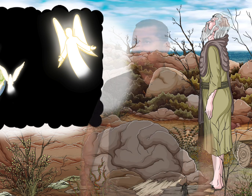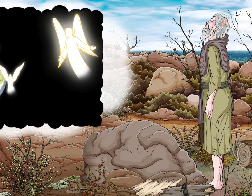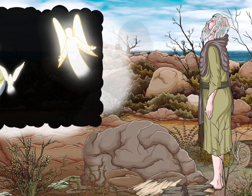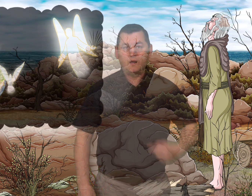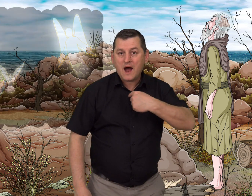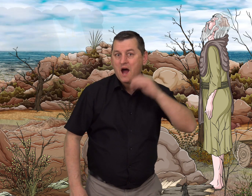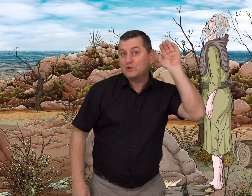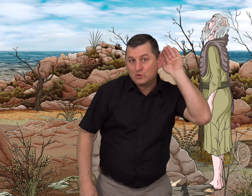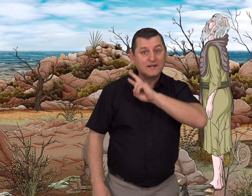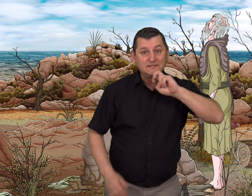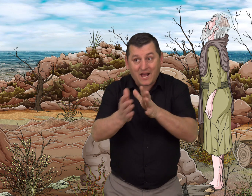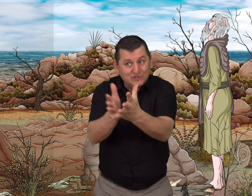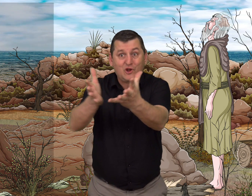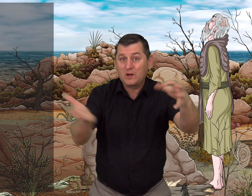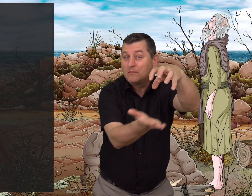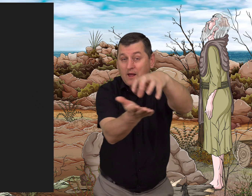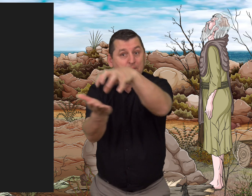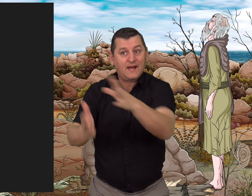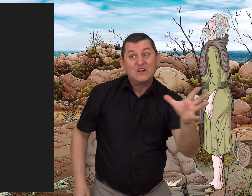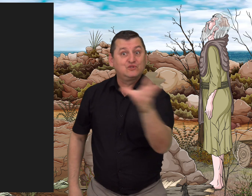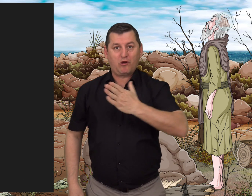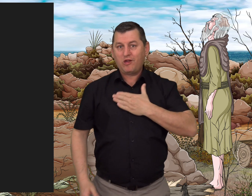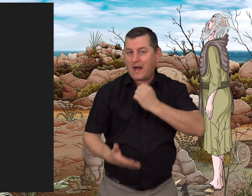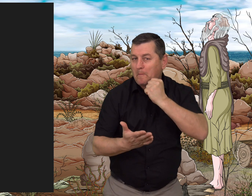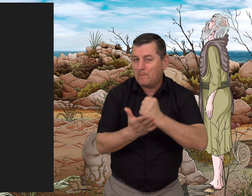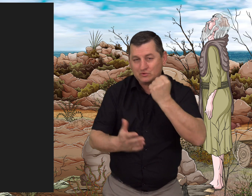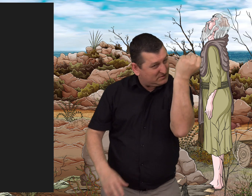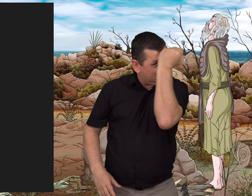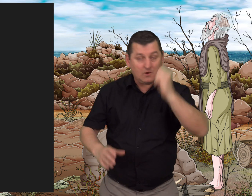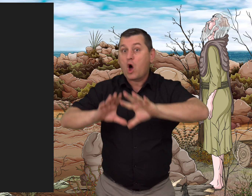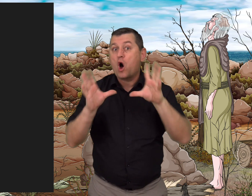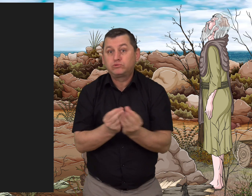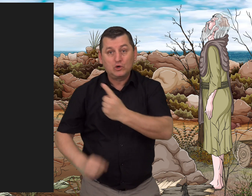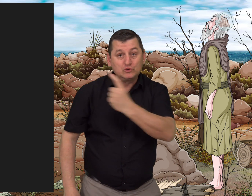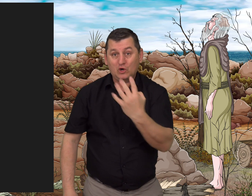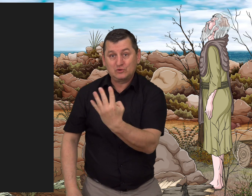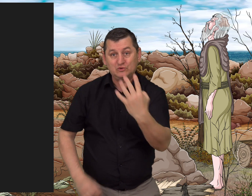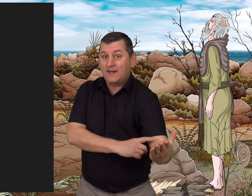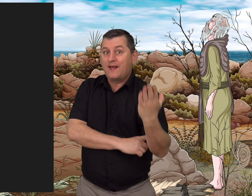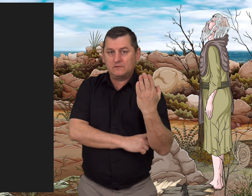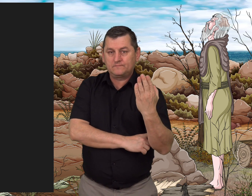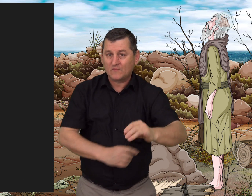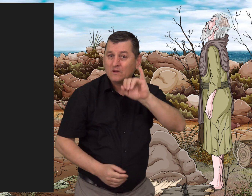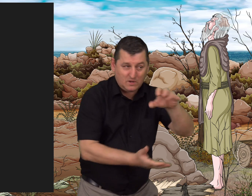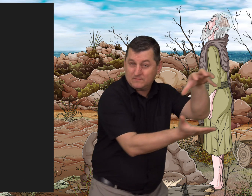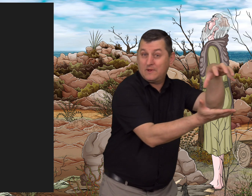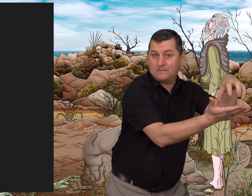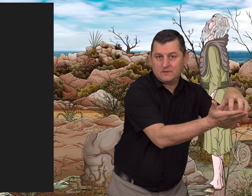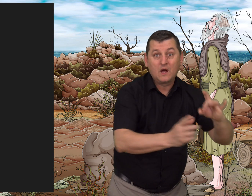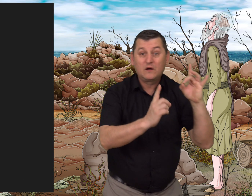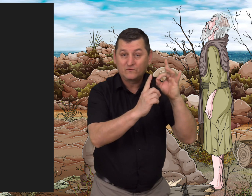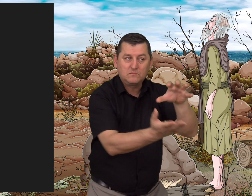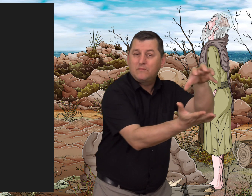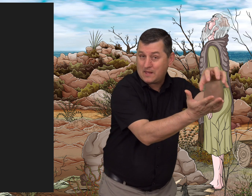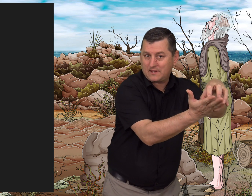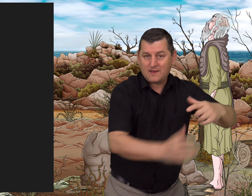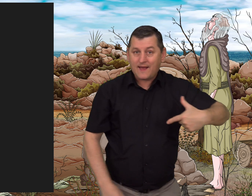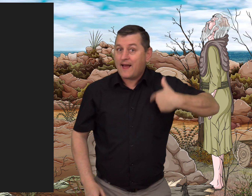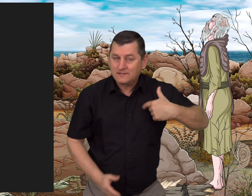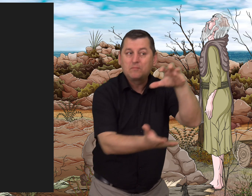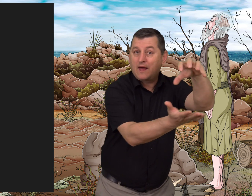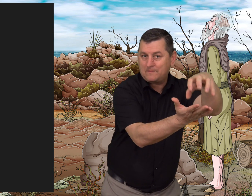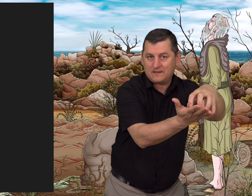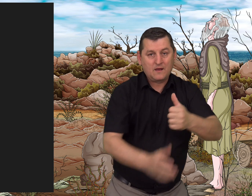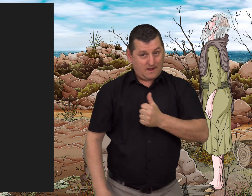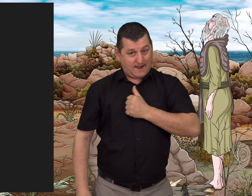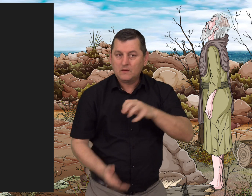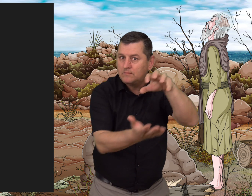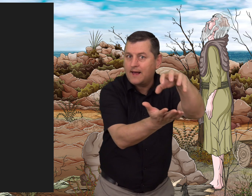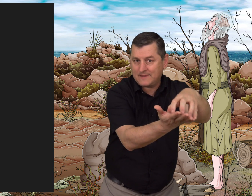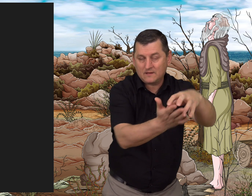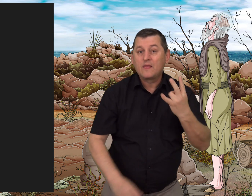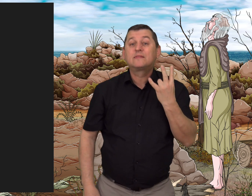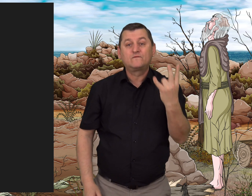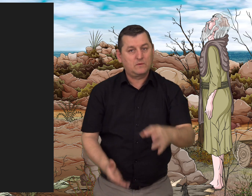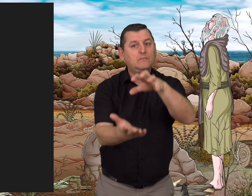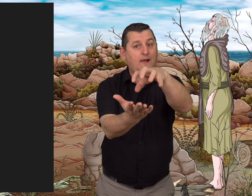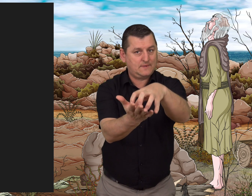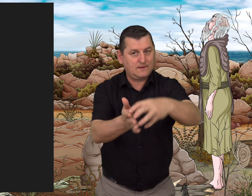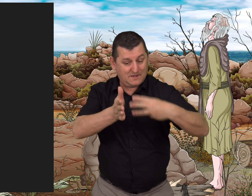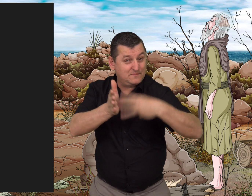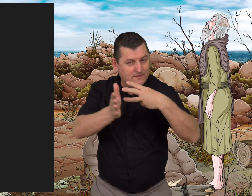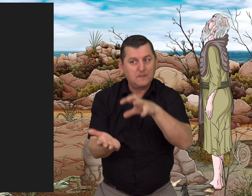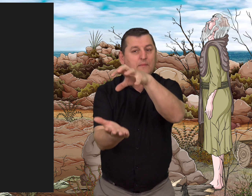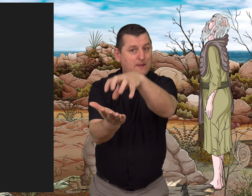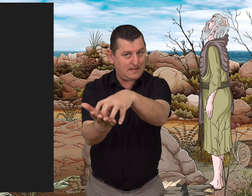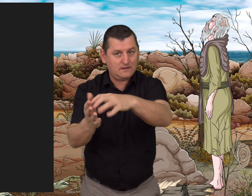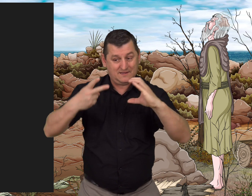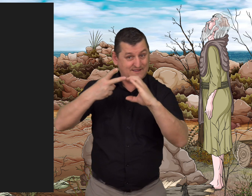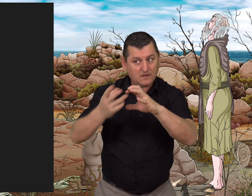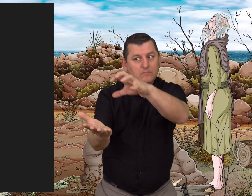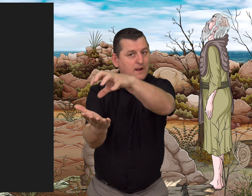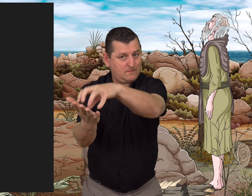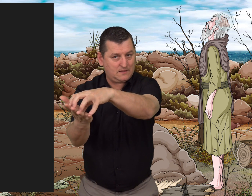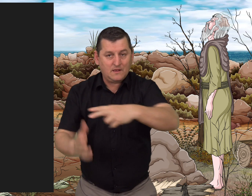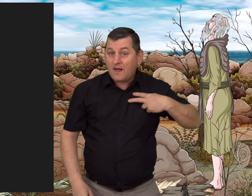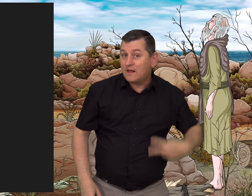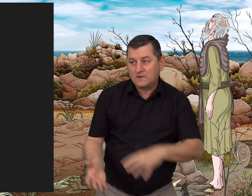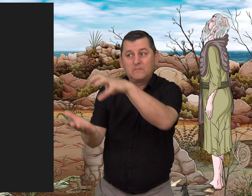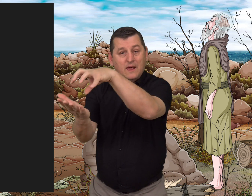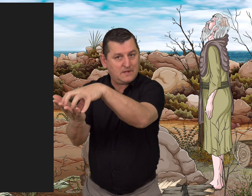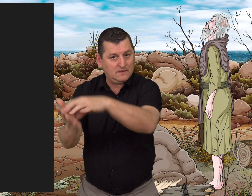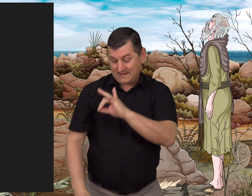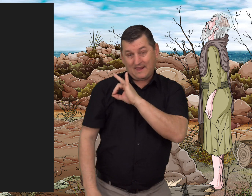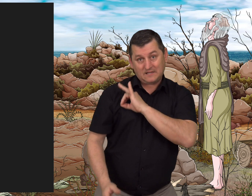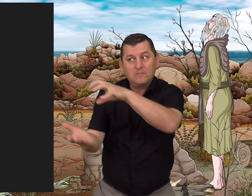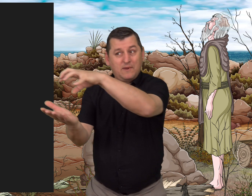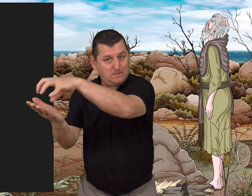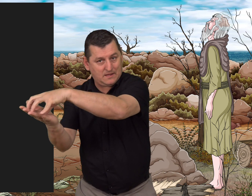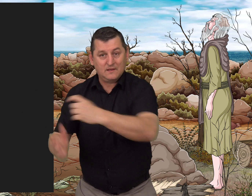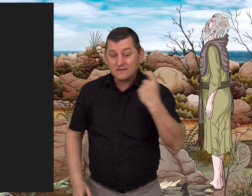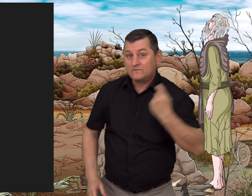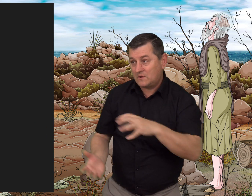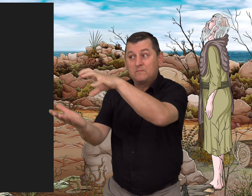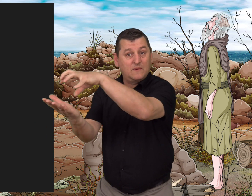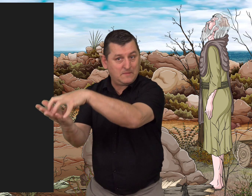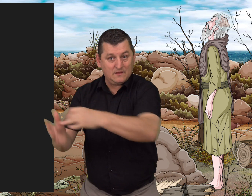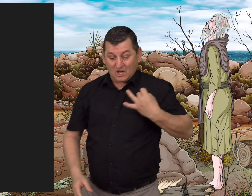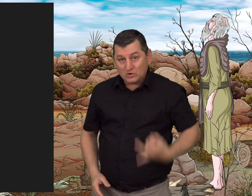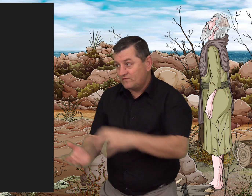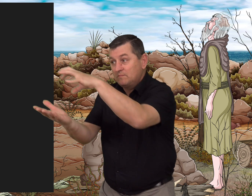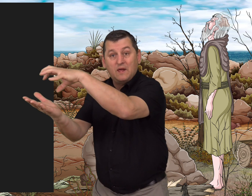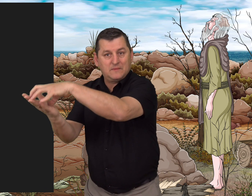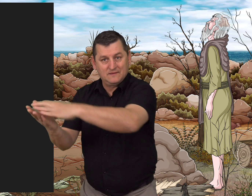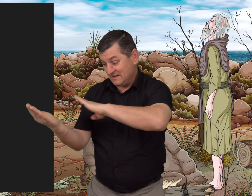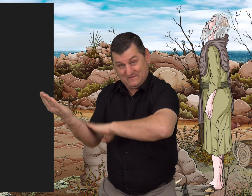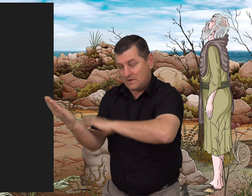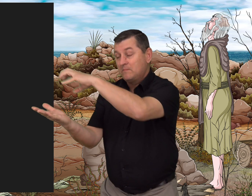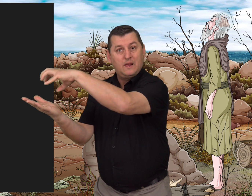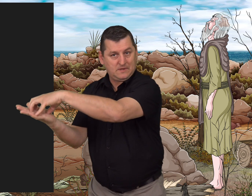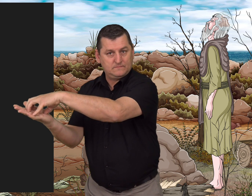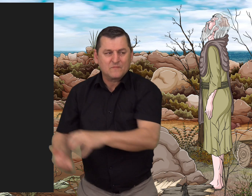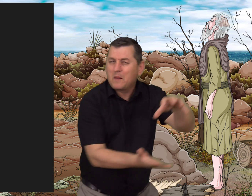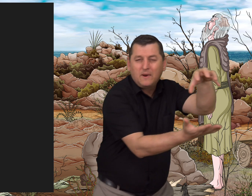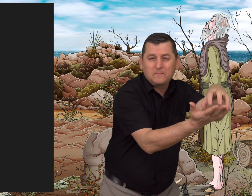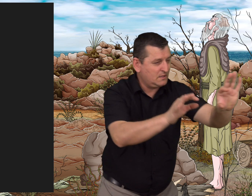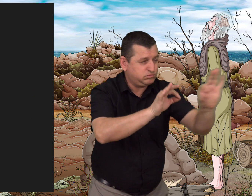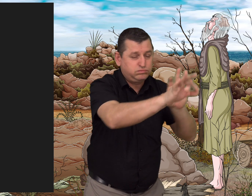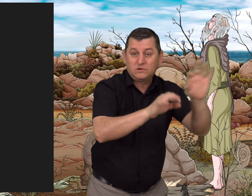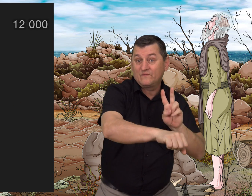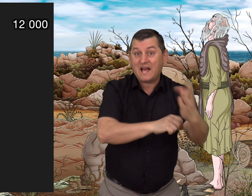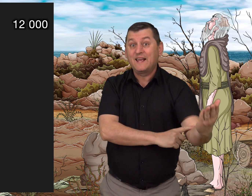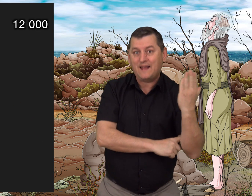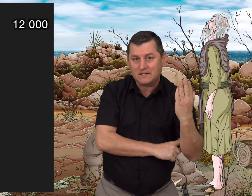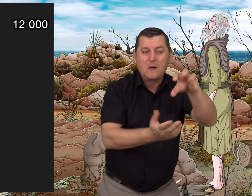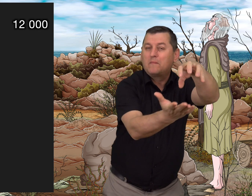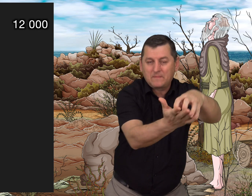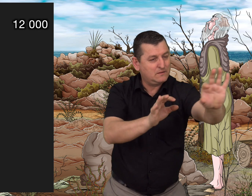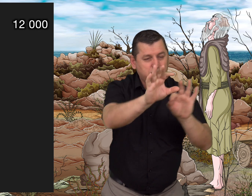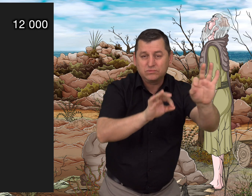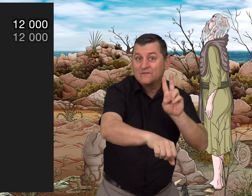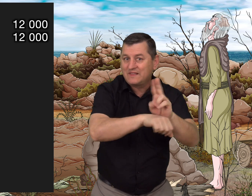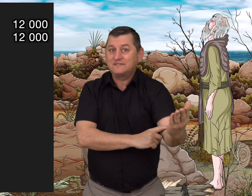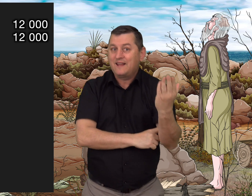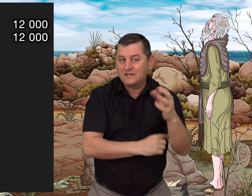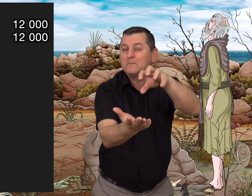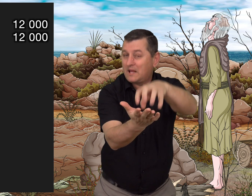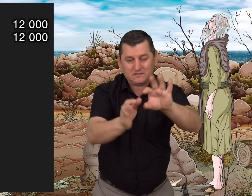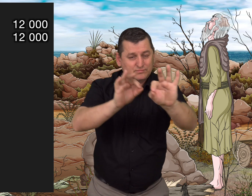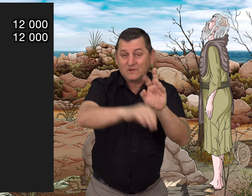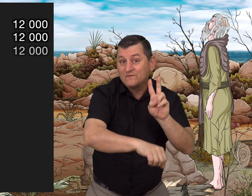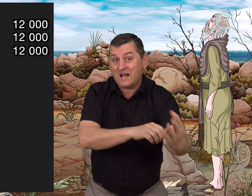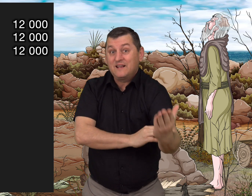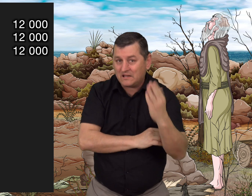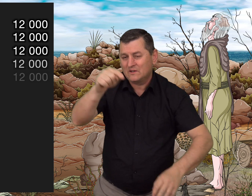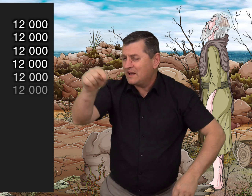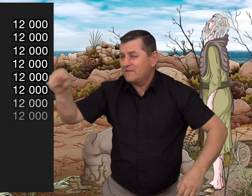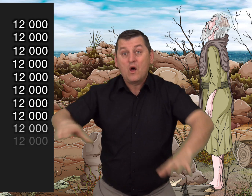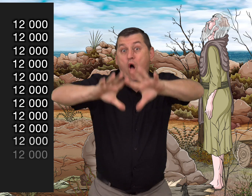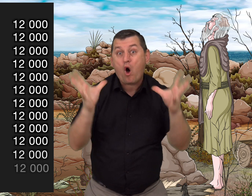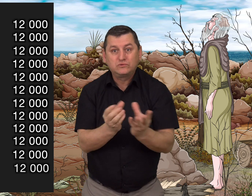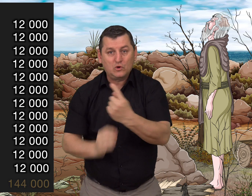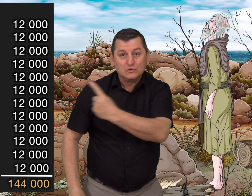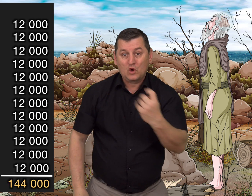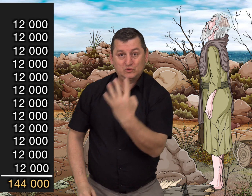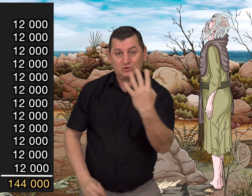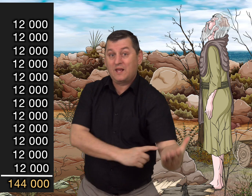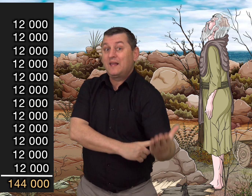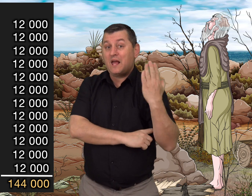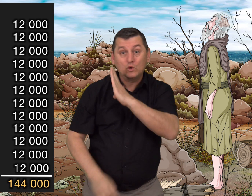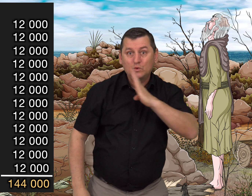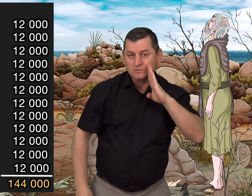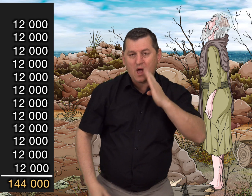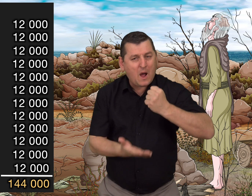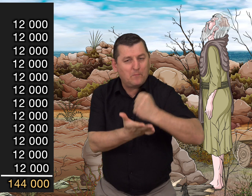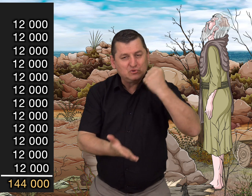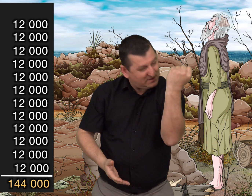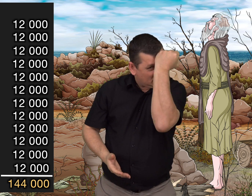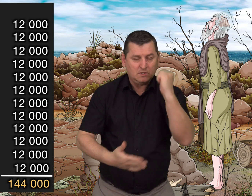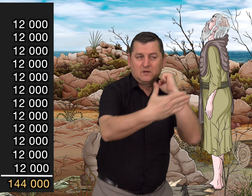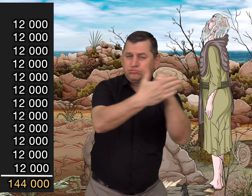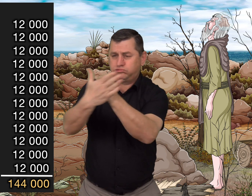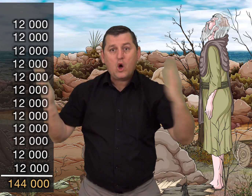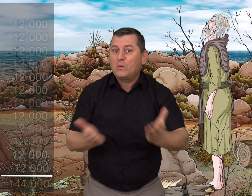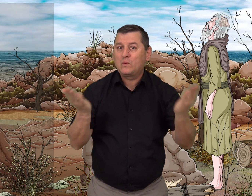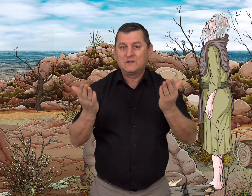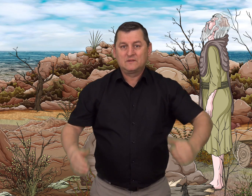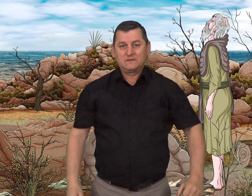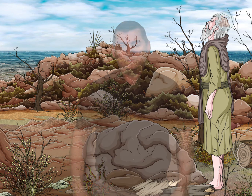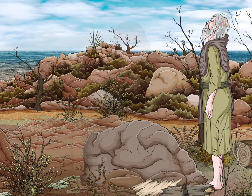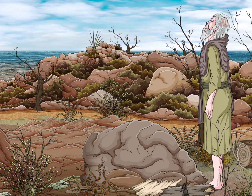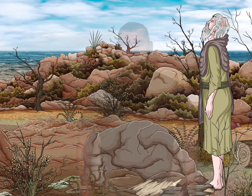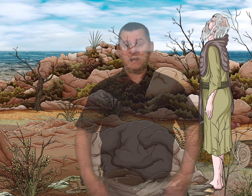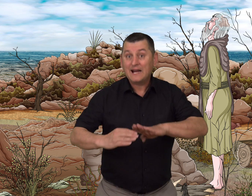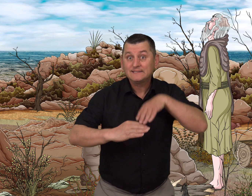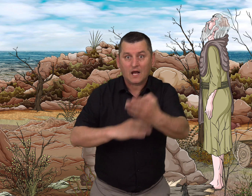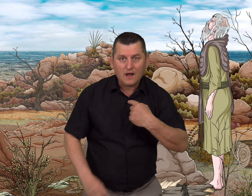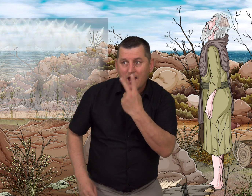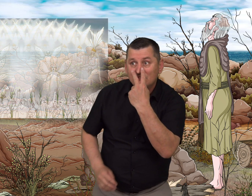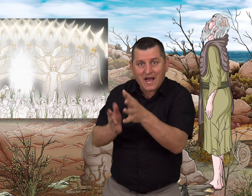And I heard the number of those who were sealed, 144,000 from all the tribes of Israel: From the tribe of Judah 12,000 were sealed, from the tribe of Reuben 12,000, from the tribe of Gad 12,000, from the tribe of Asher 12,000, from the tribe of Naphtali 12,000, from the tribe of Manasseh 12,000, from the tribe of Simeon 12,000, from the tribe of Levi 12,000, from the tribe of Issachar 12,000, from the tribe of Zebulun 12,000, from the tribe of Joseph 12,000, and from the tribe of Benjamin 12,000.